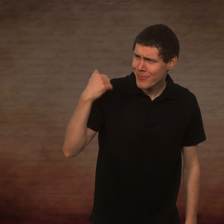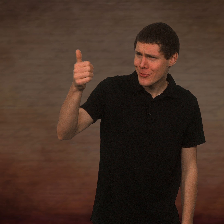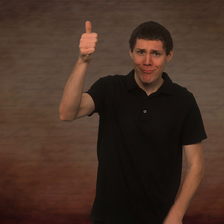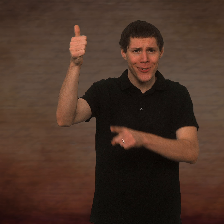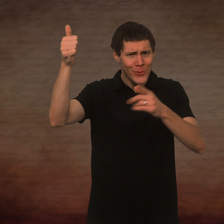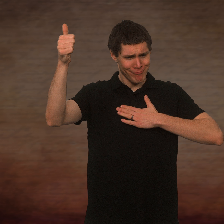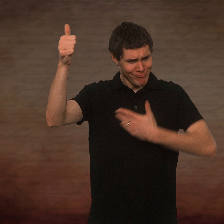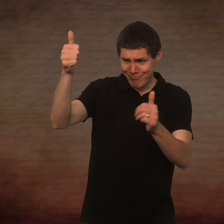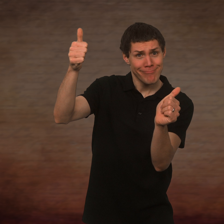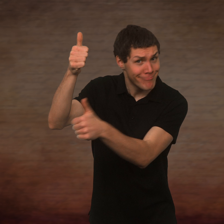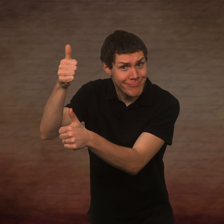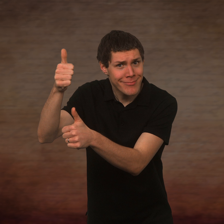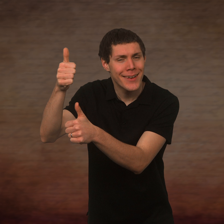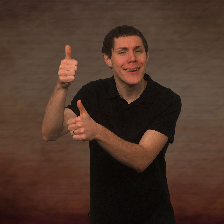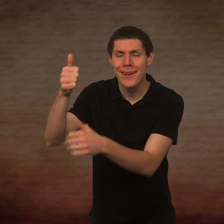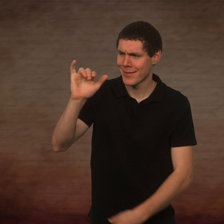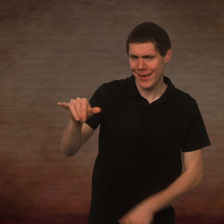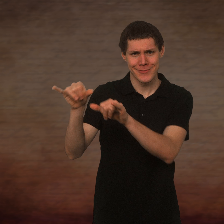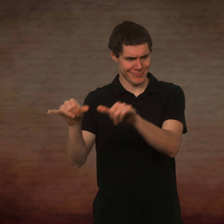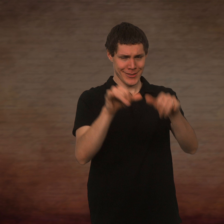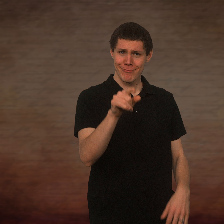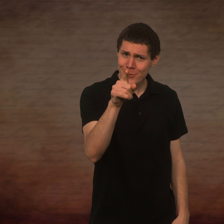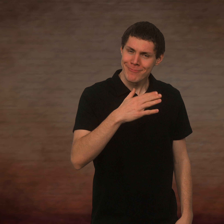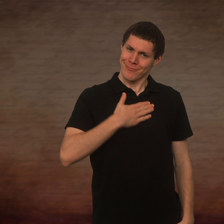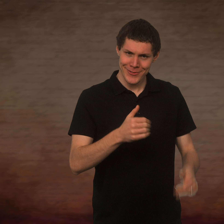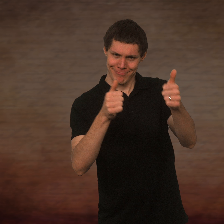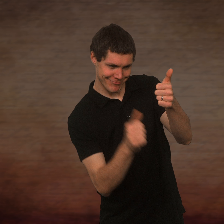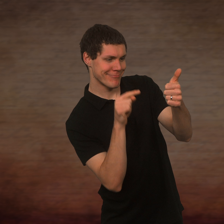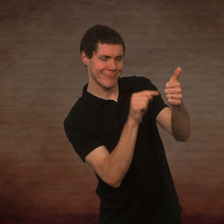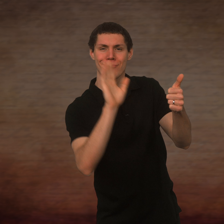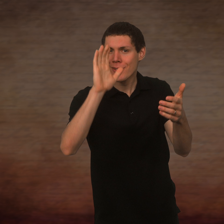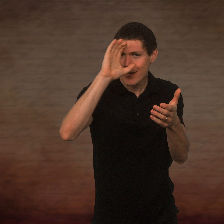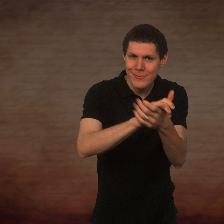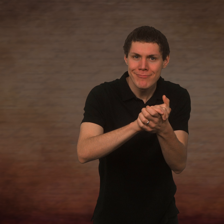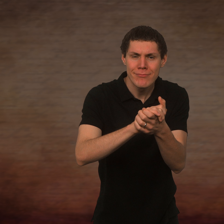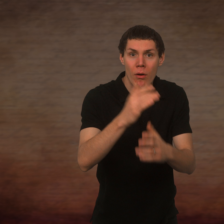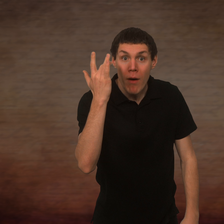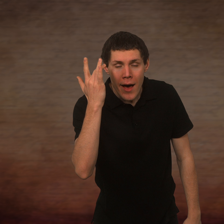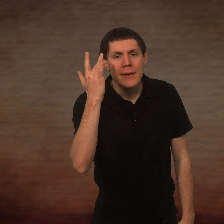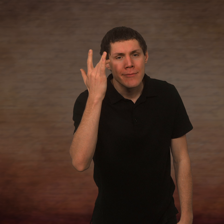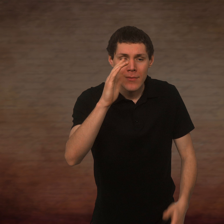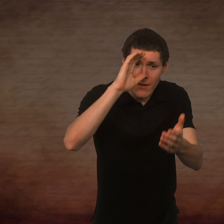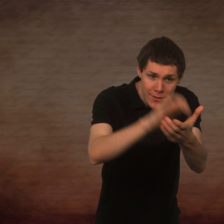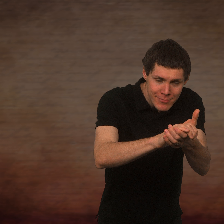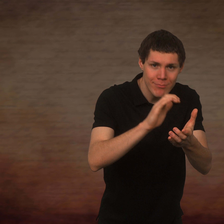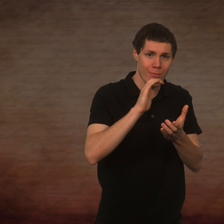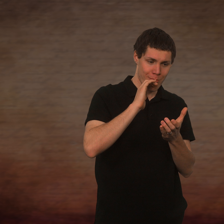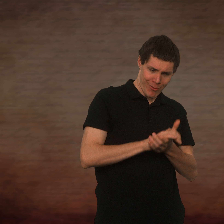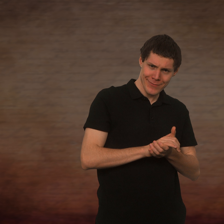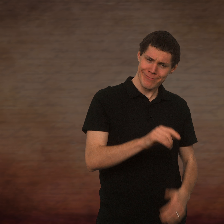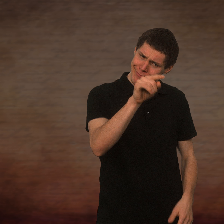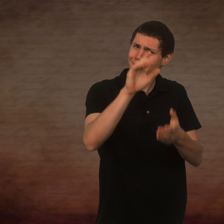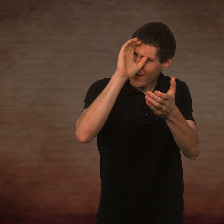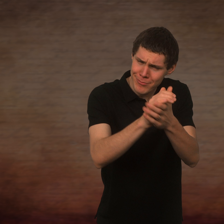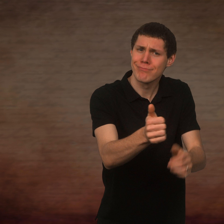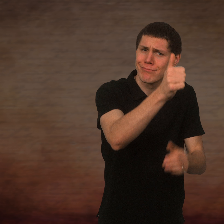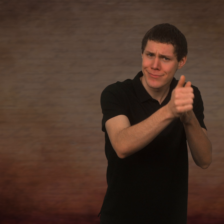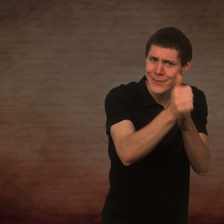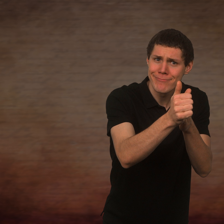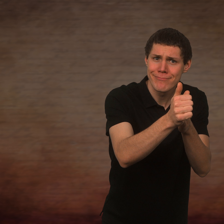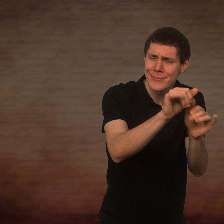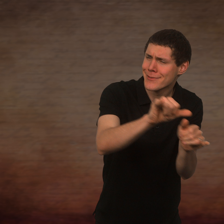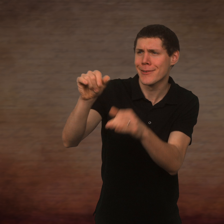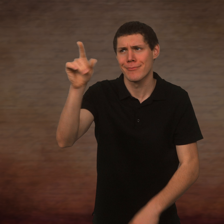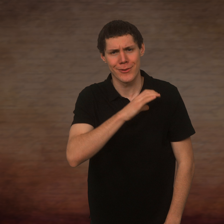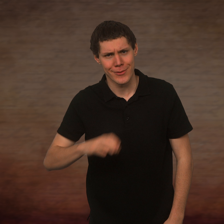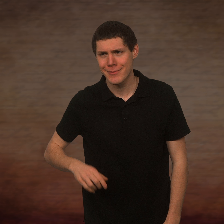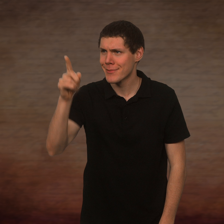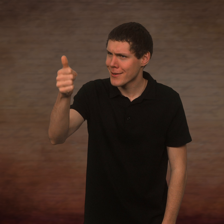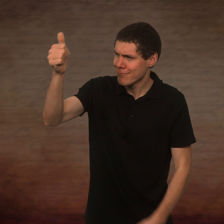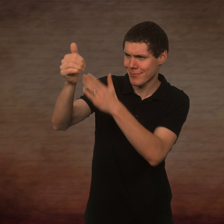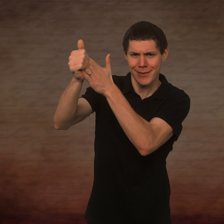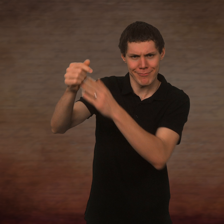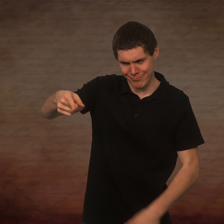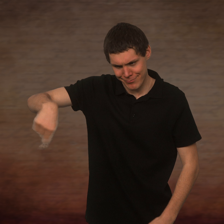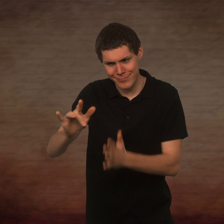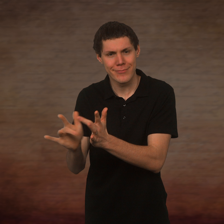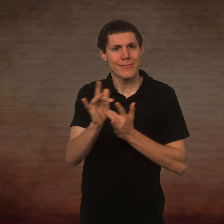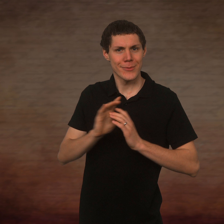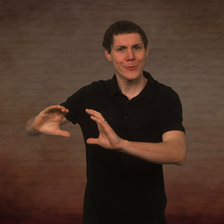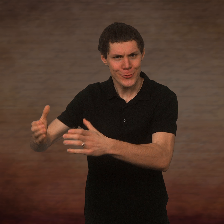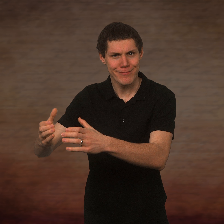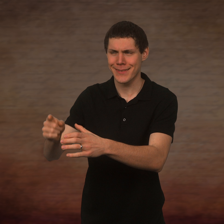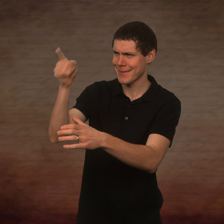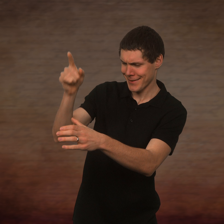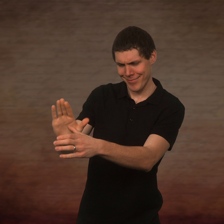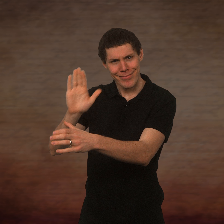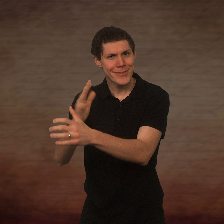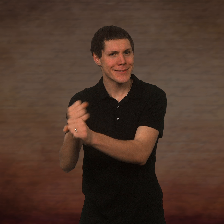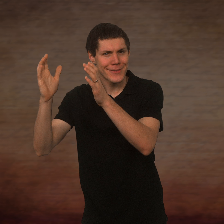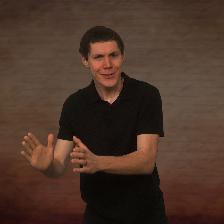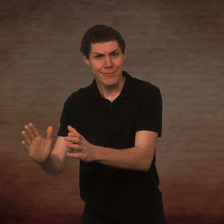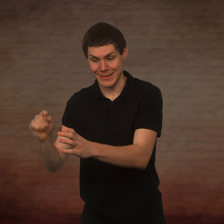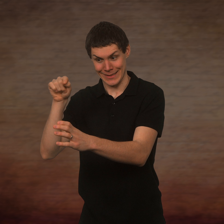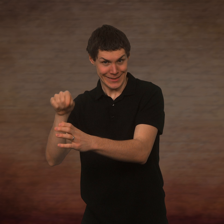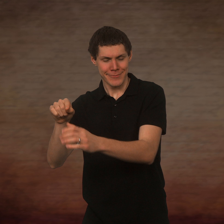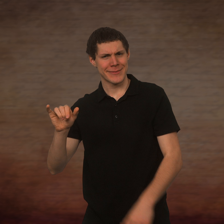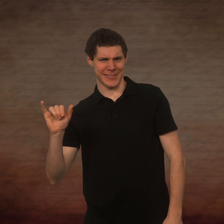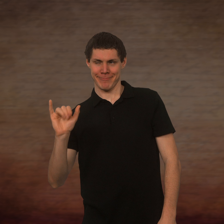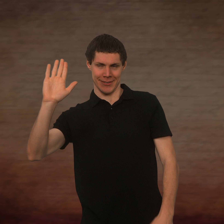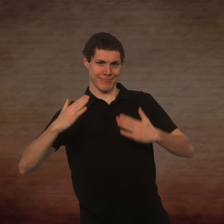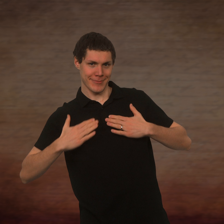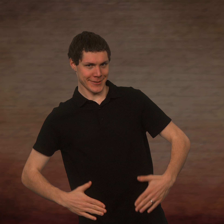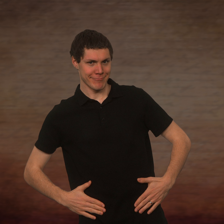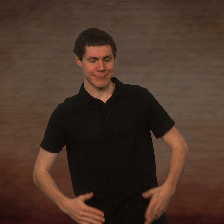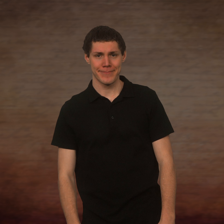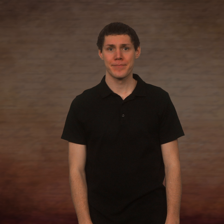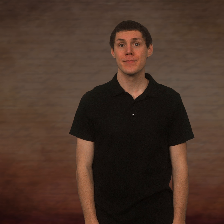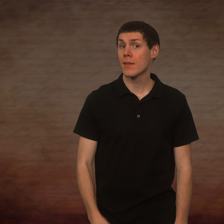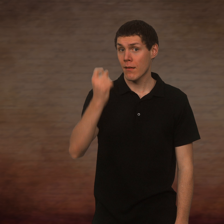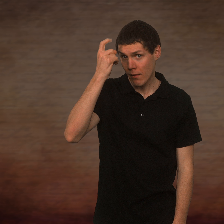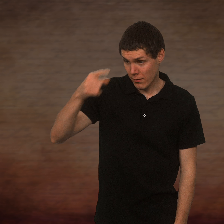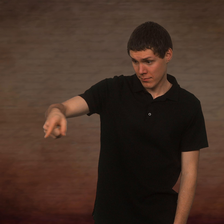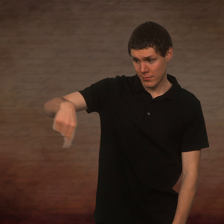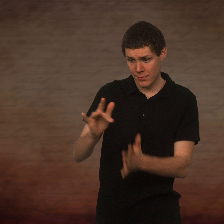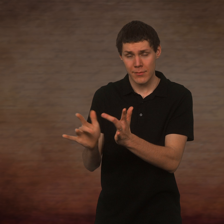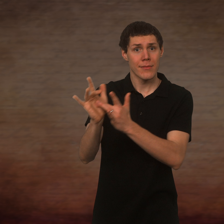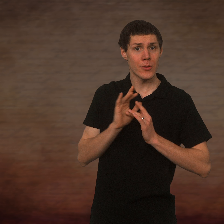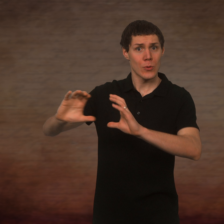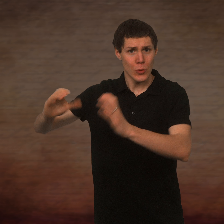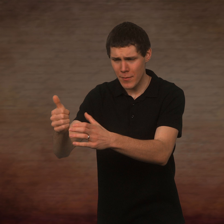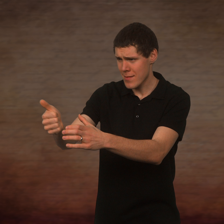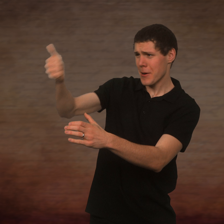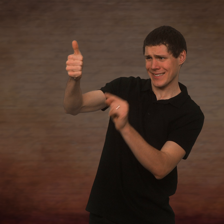For the husband is the head of the wife as Christ is the head of the church, His body, of which He is the Savior.